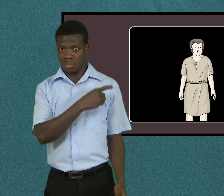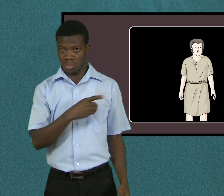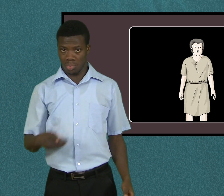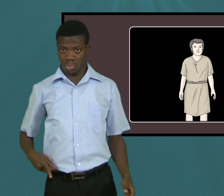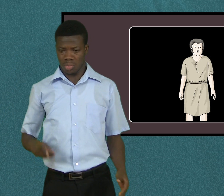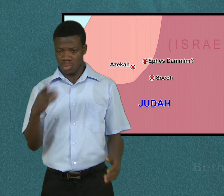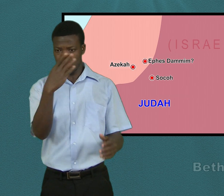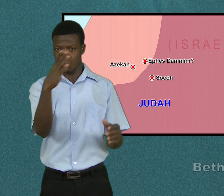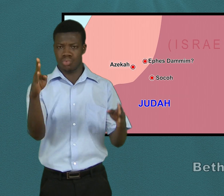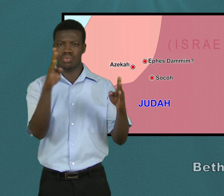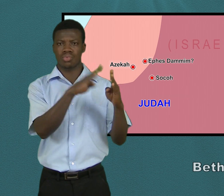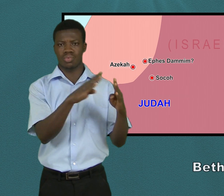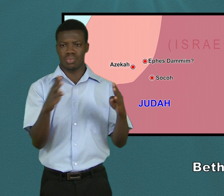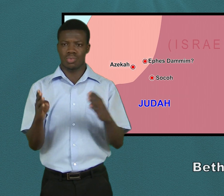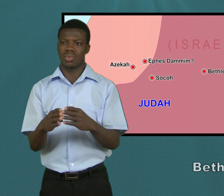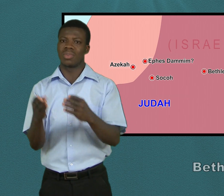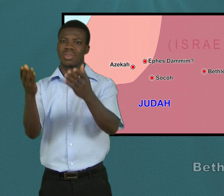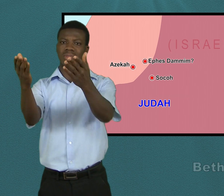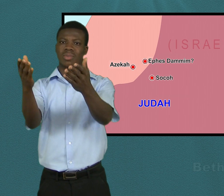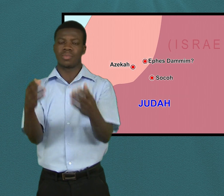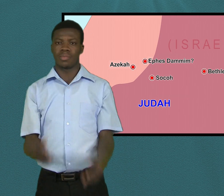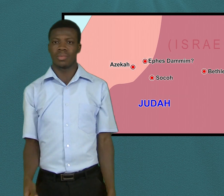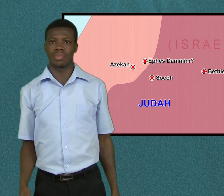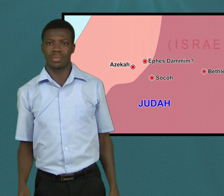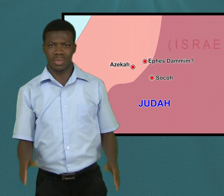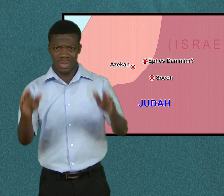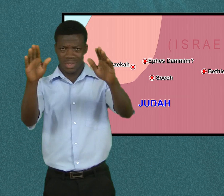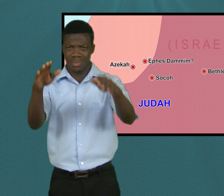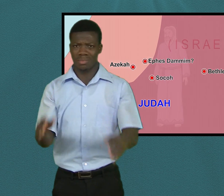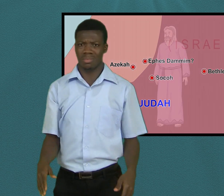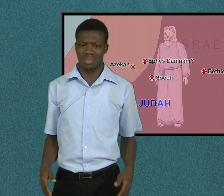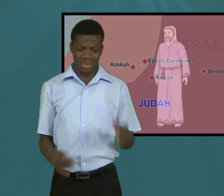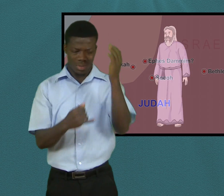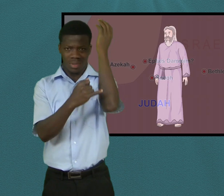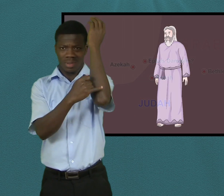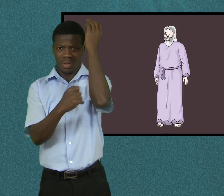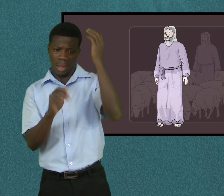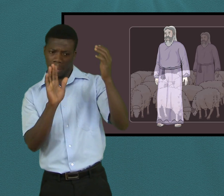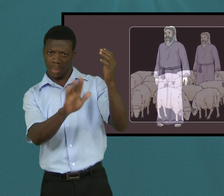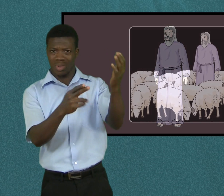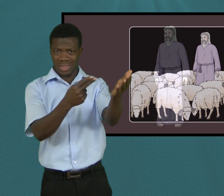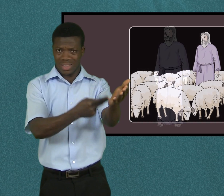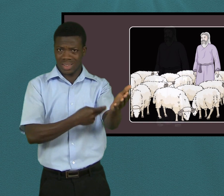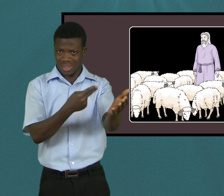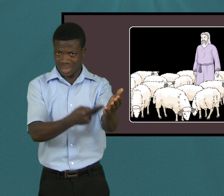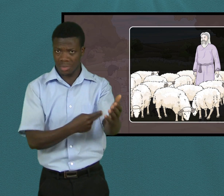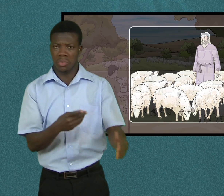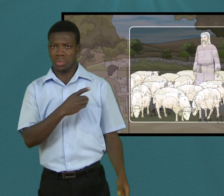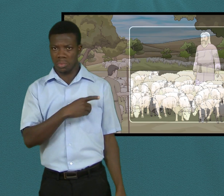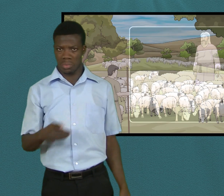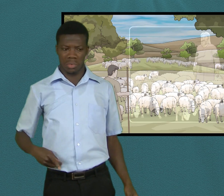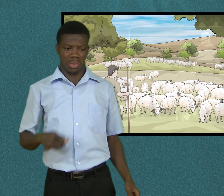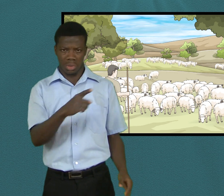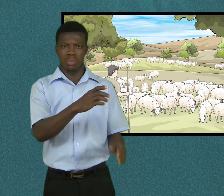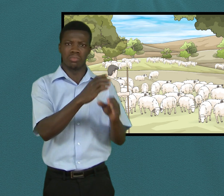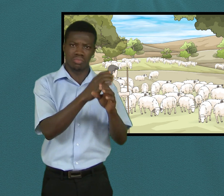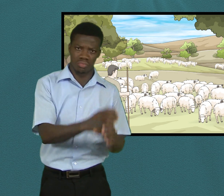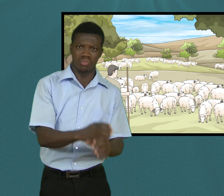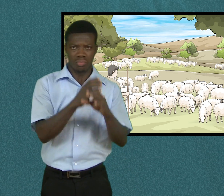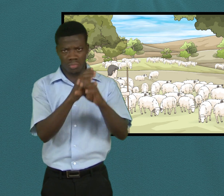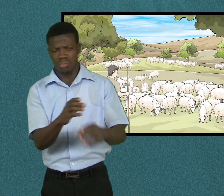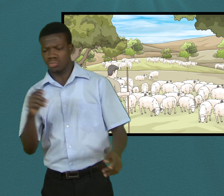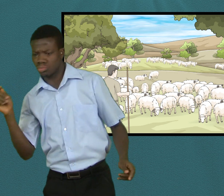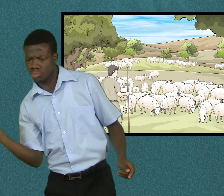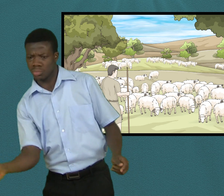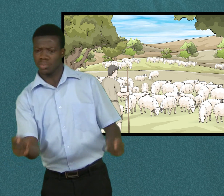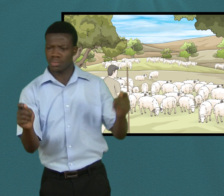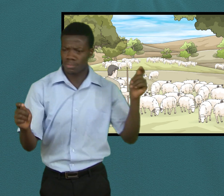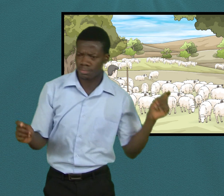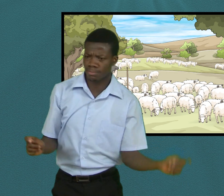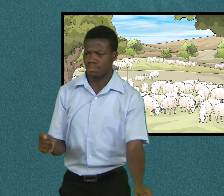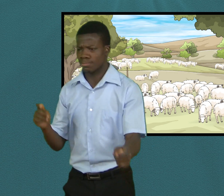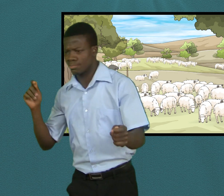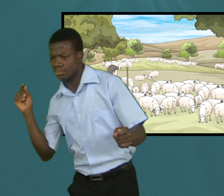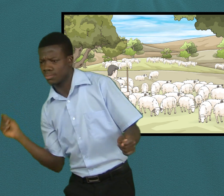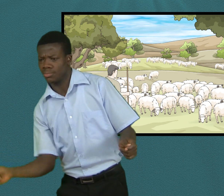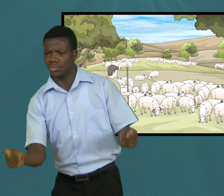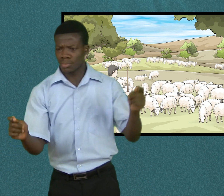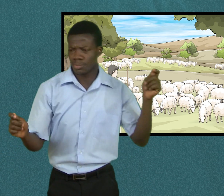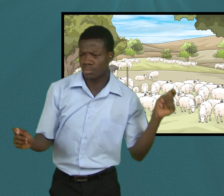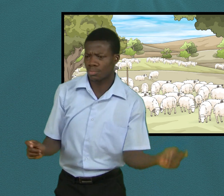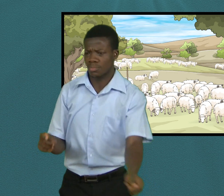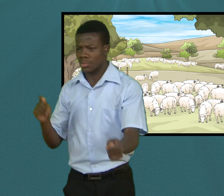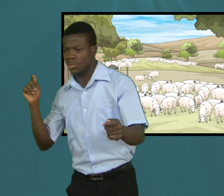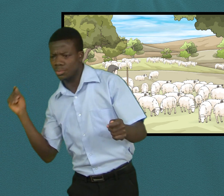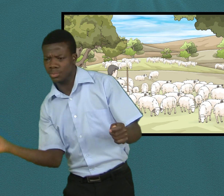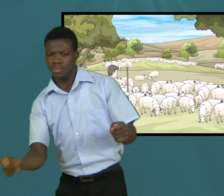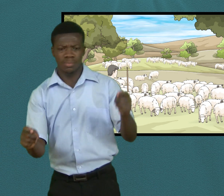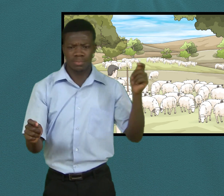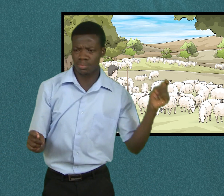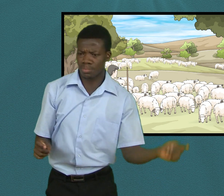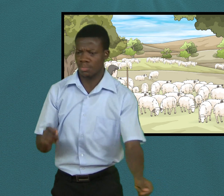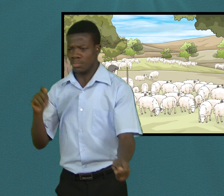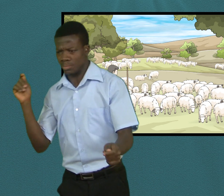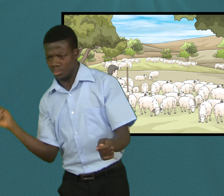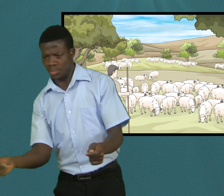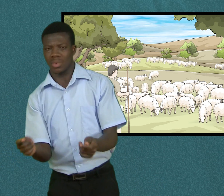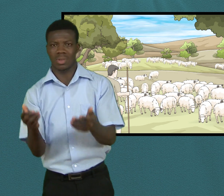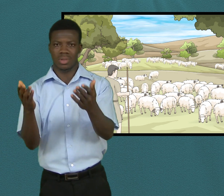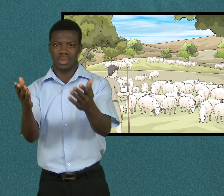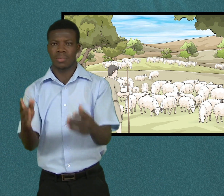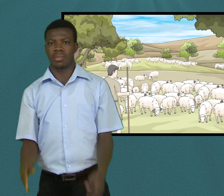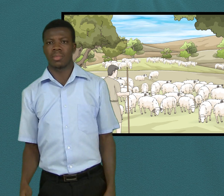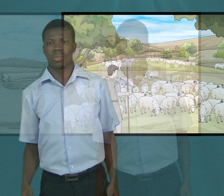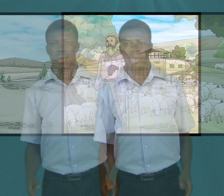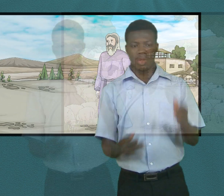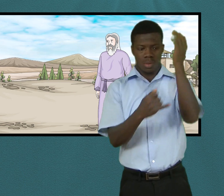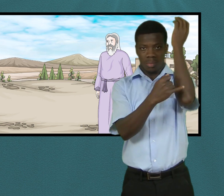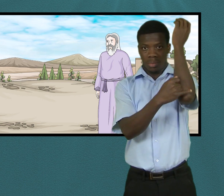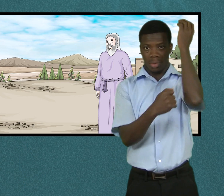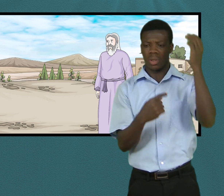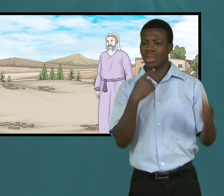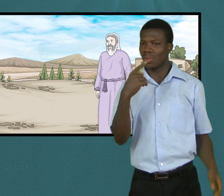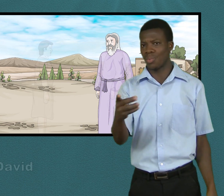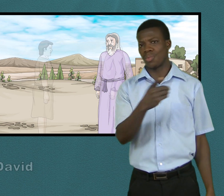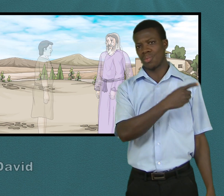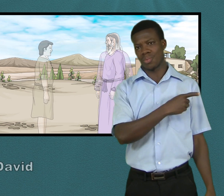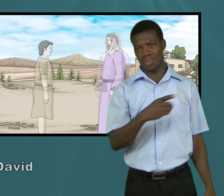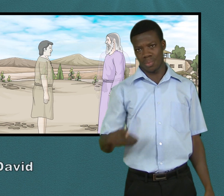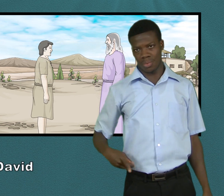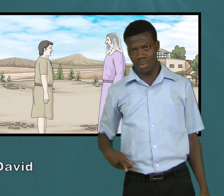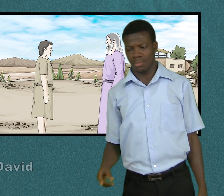For forty days the Philistine came forward every morning and evening to take his stand.